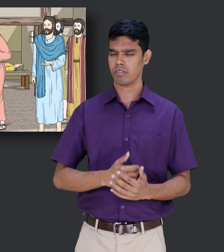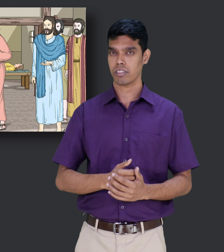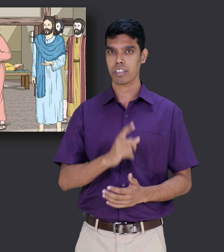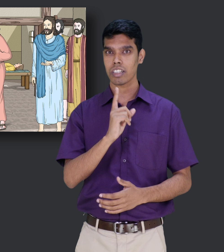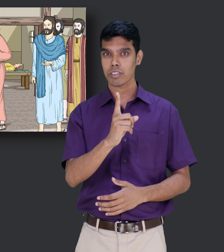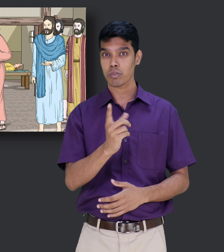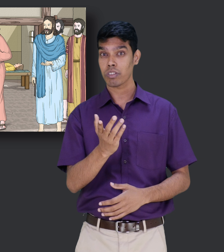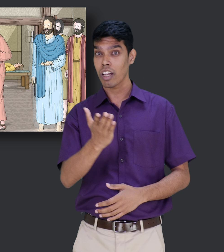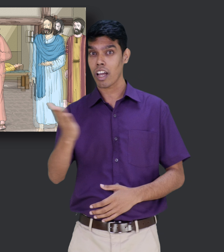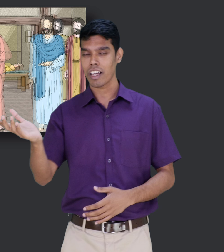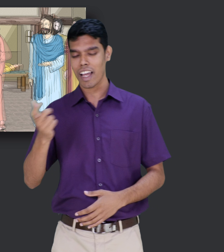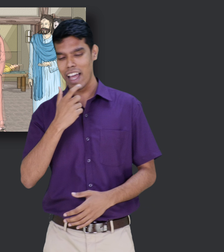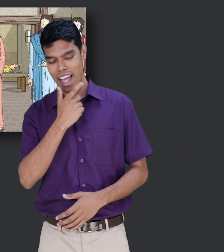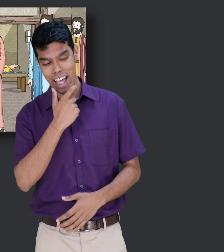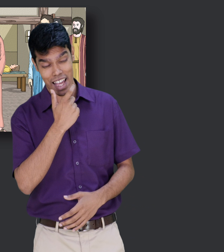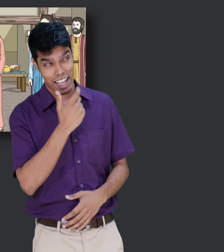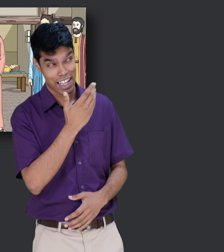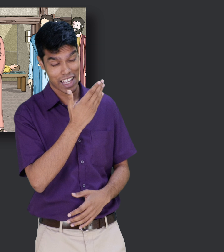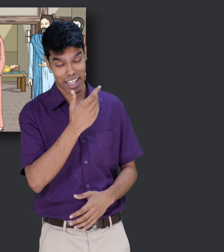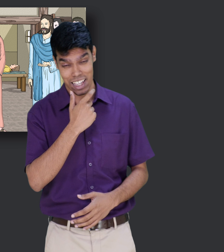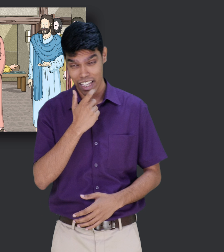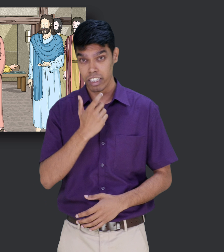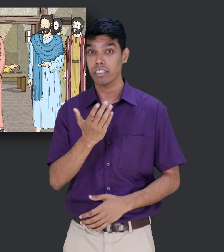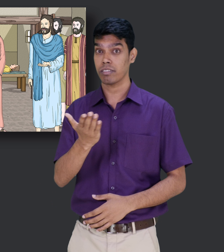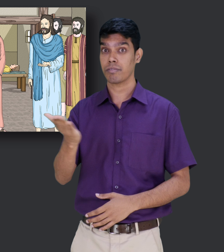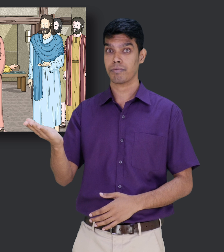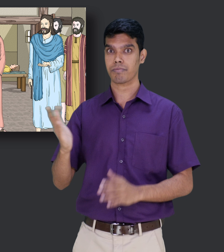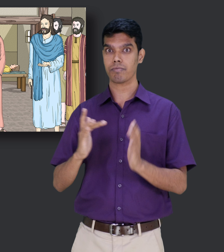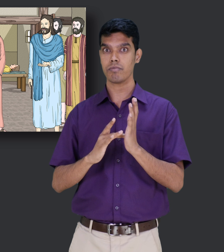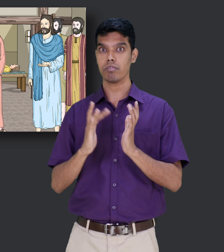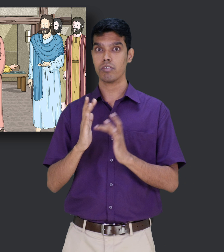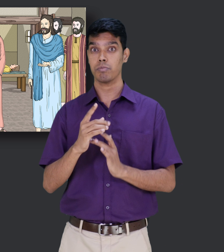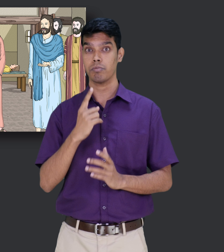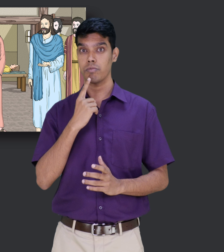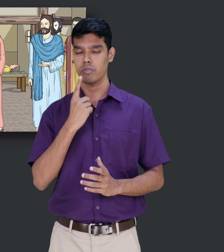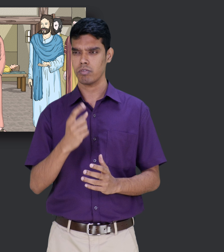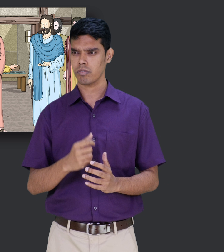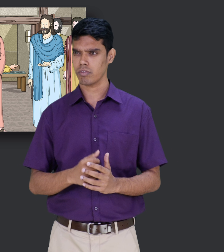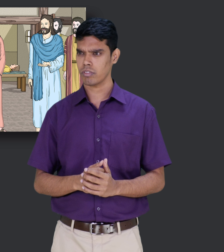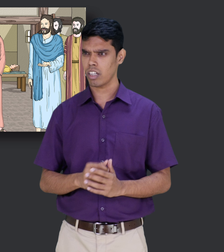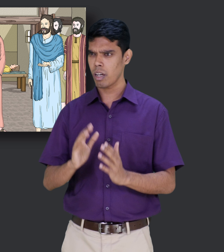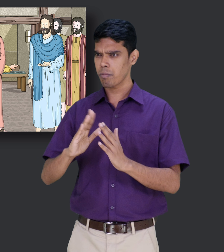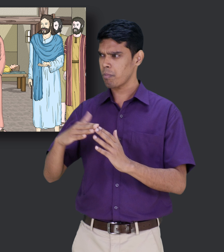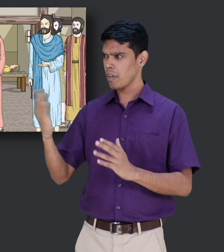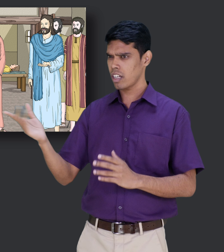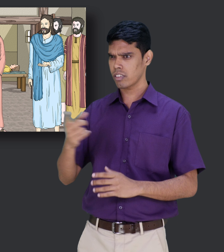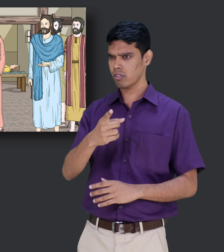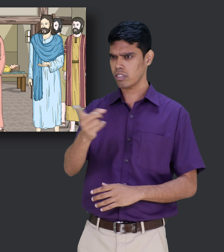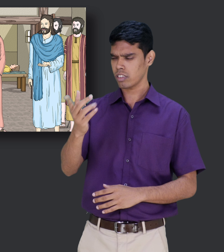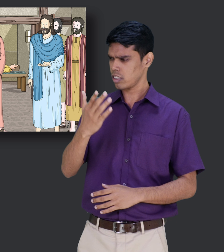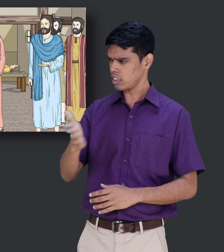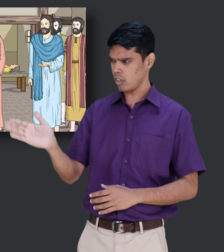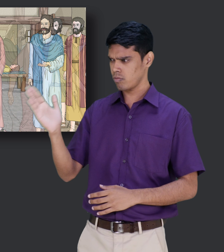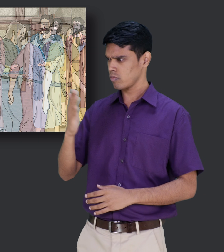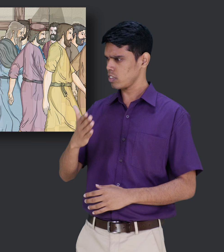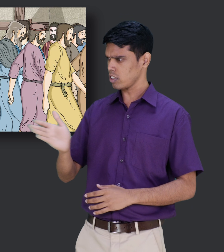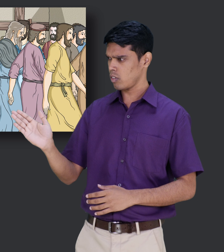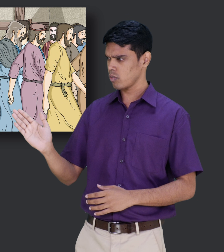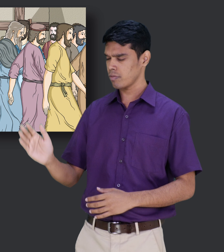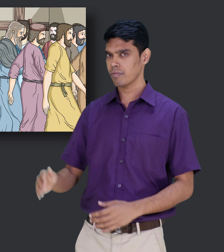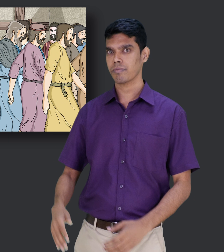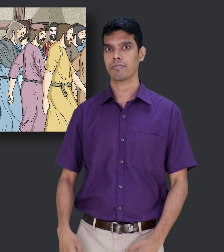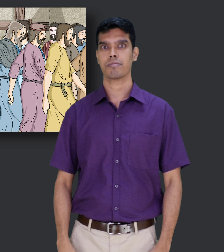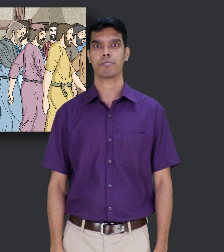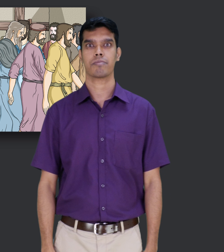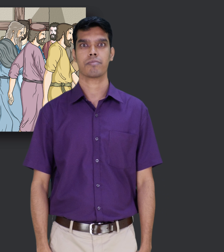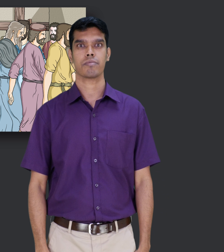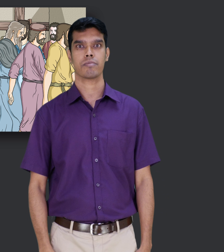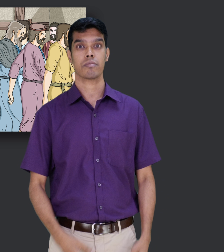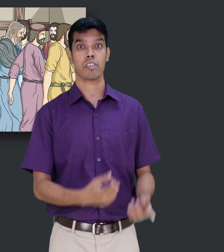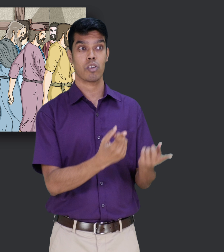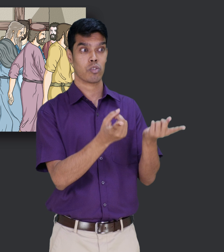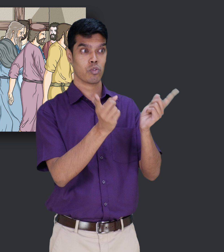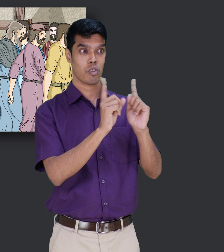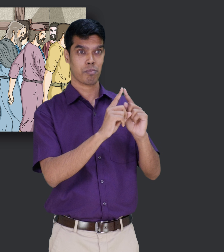And they laughed at Him.